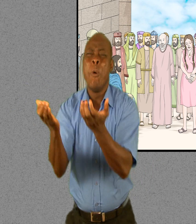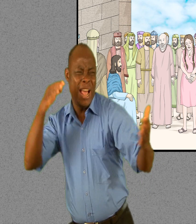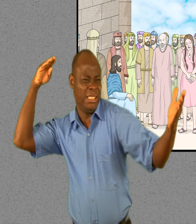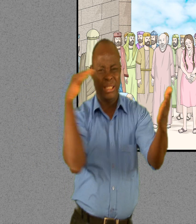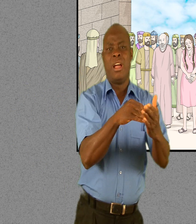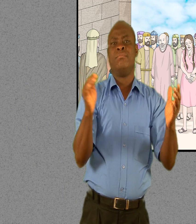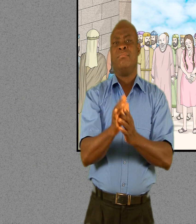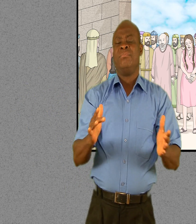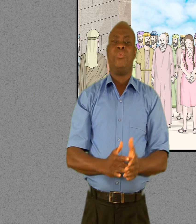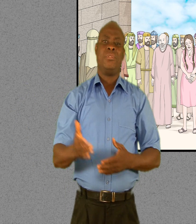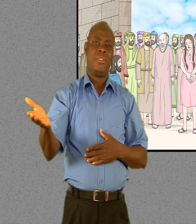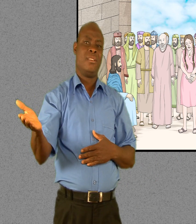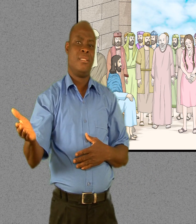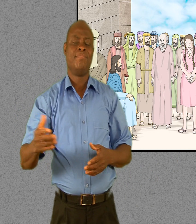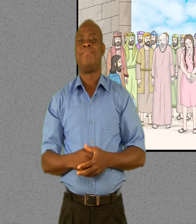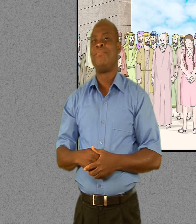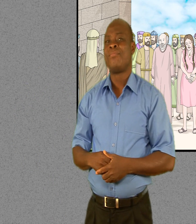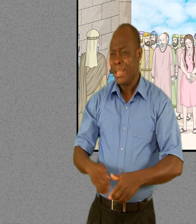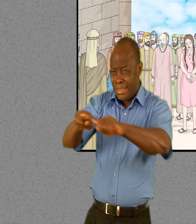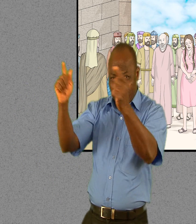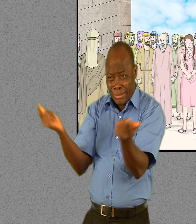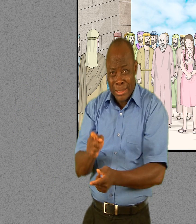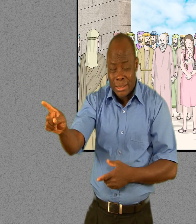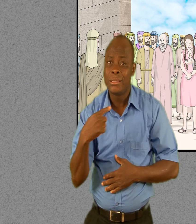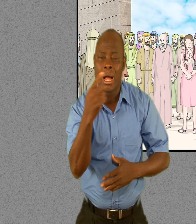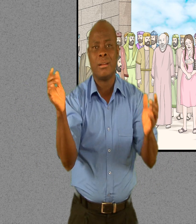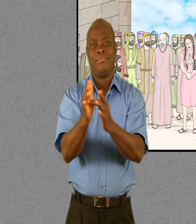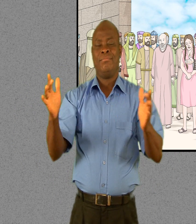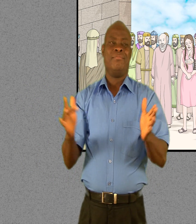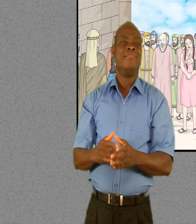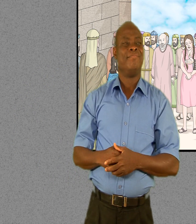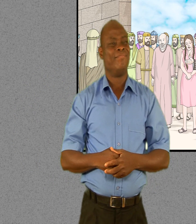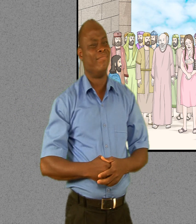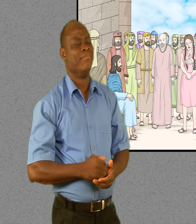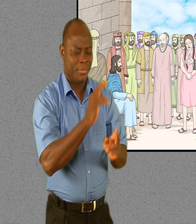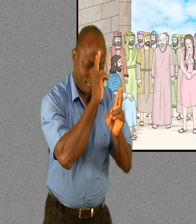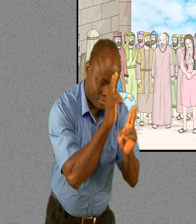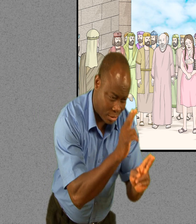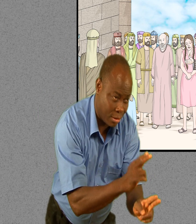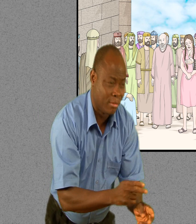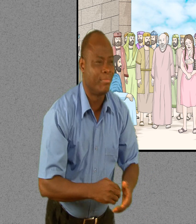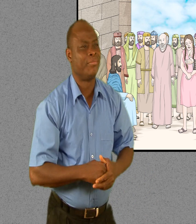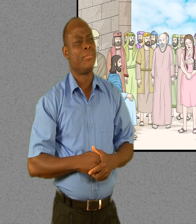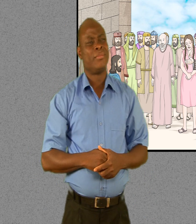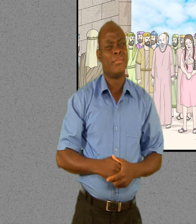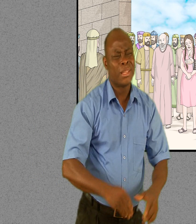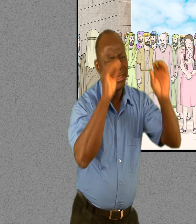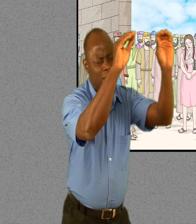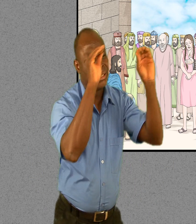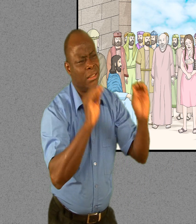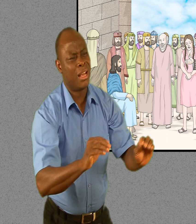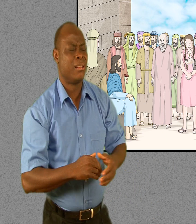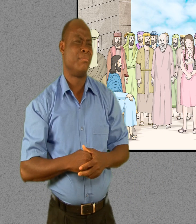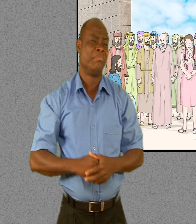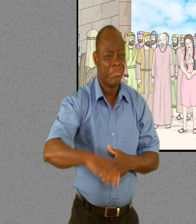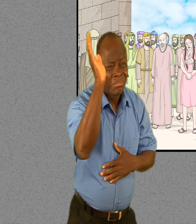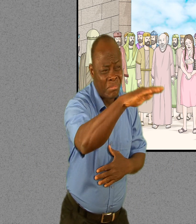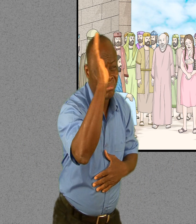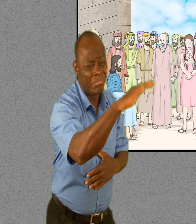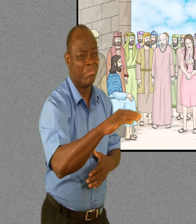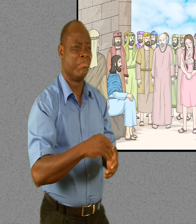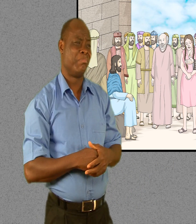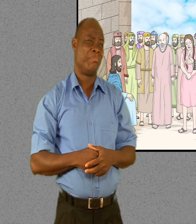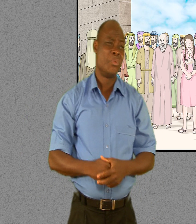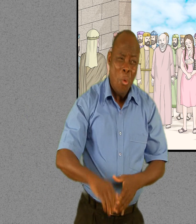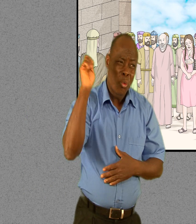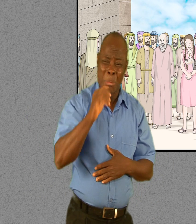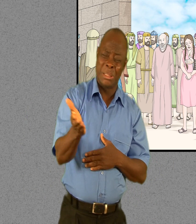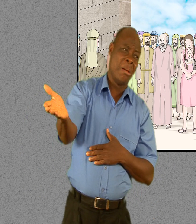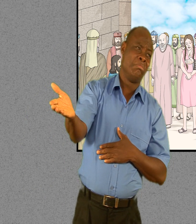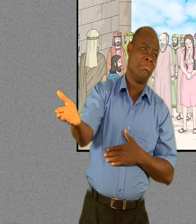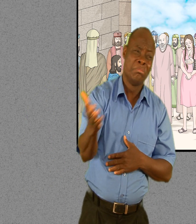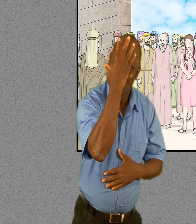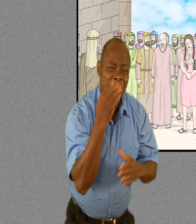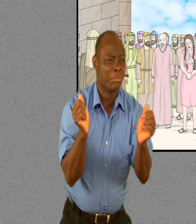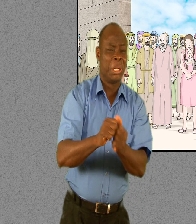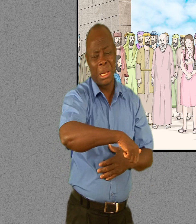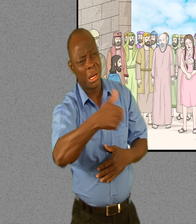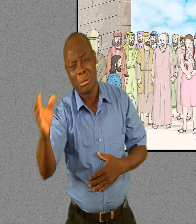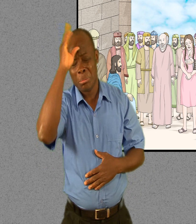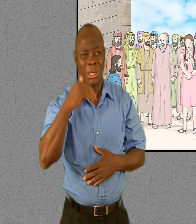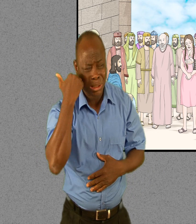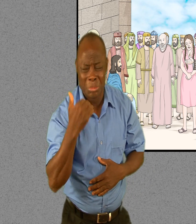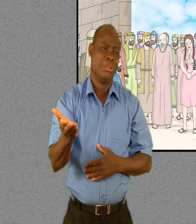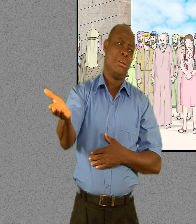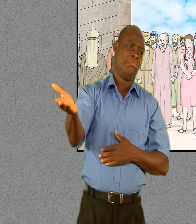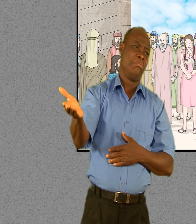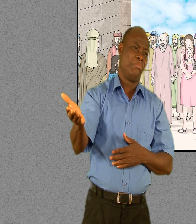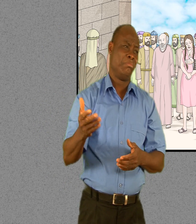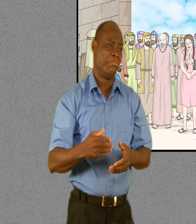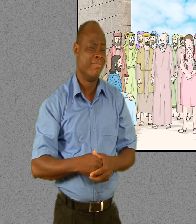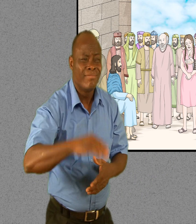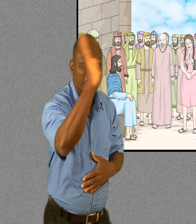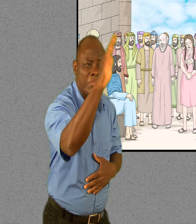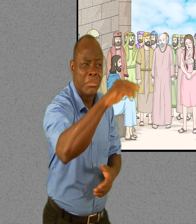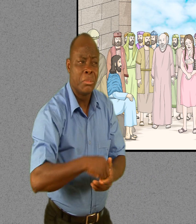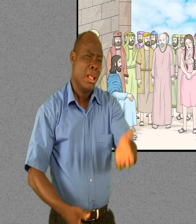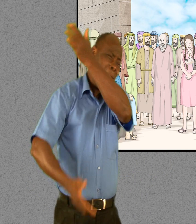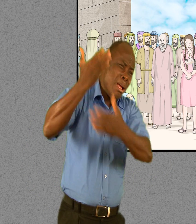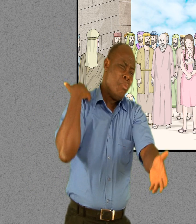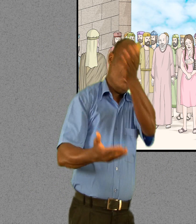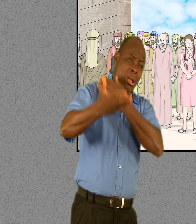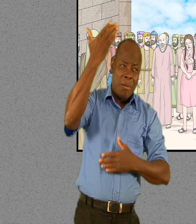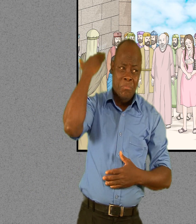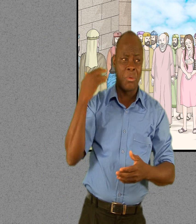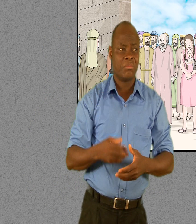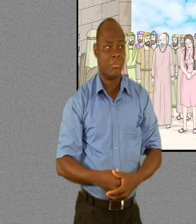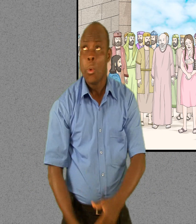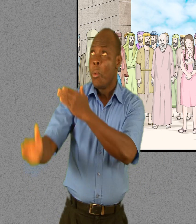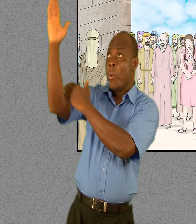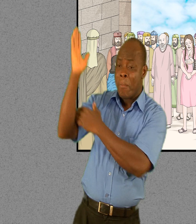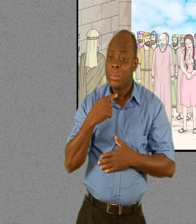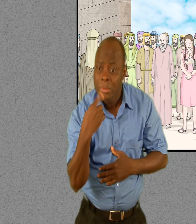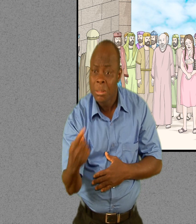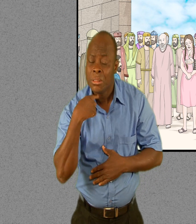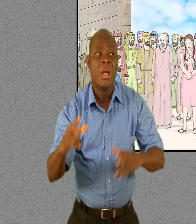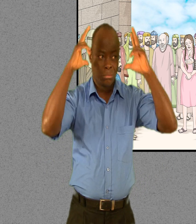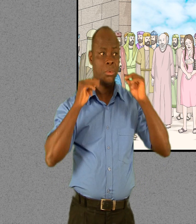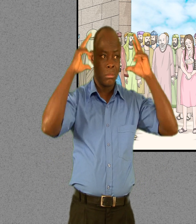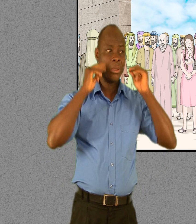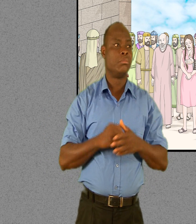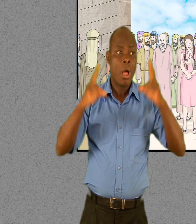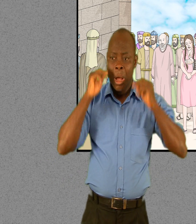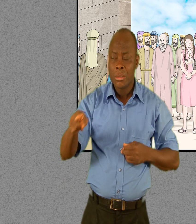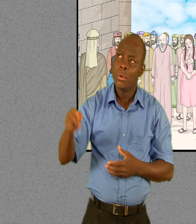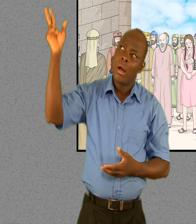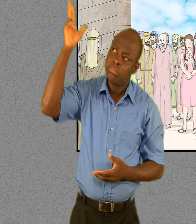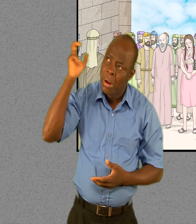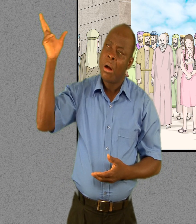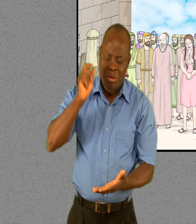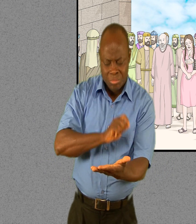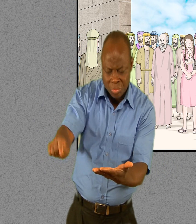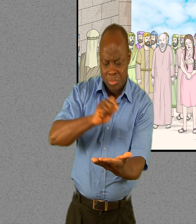In the Law Moses commanded us to stone such a woman.